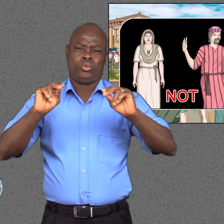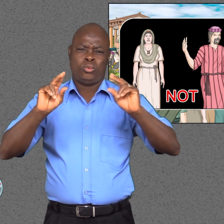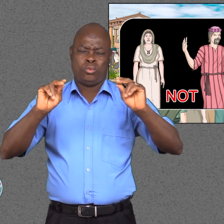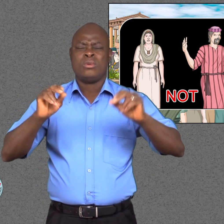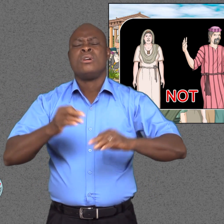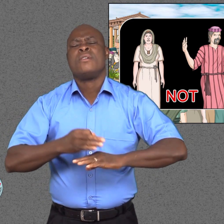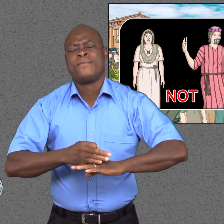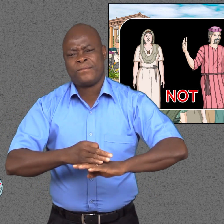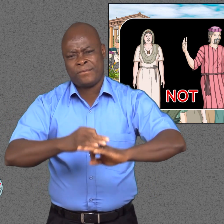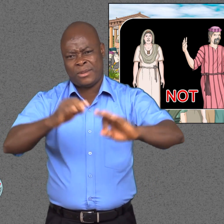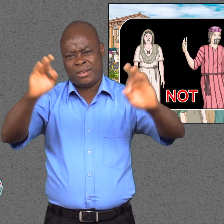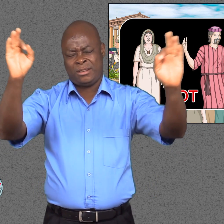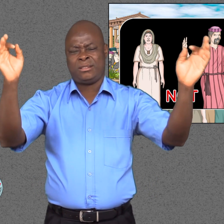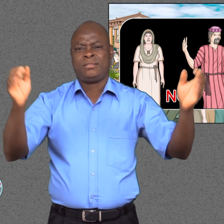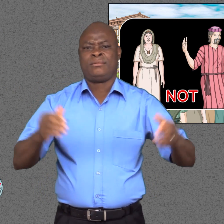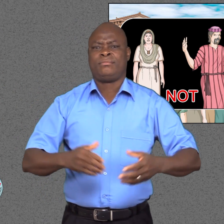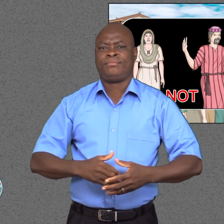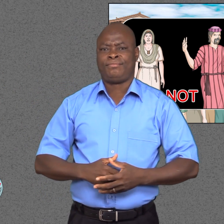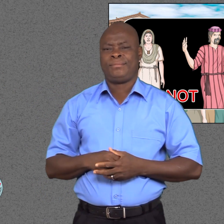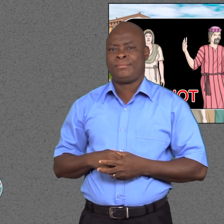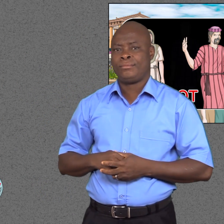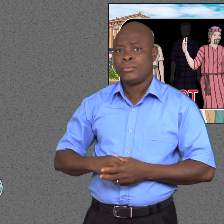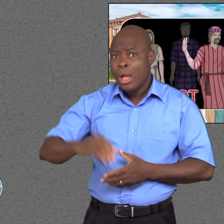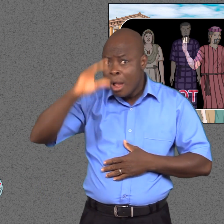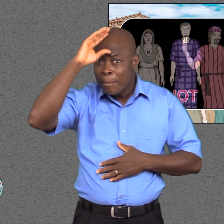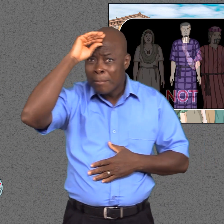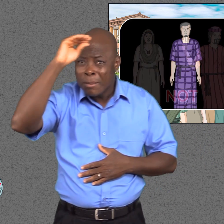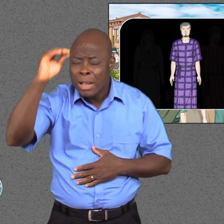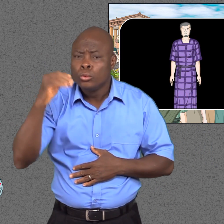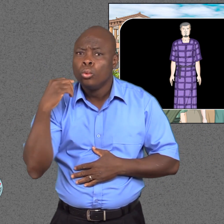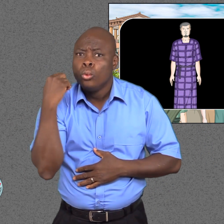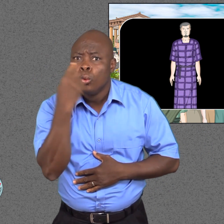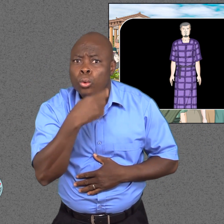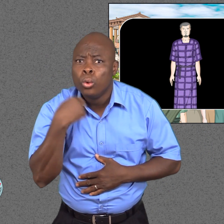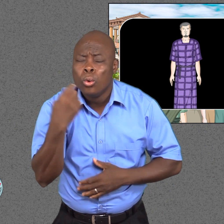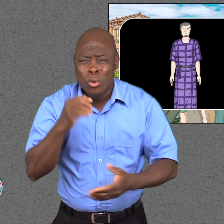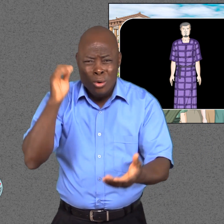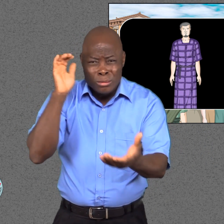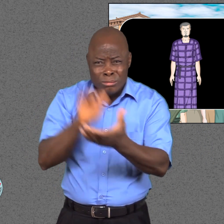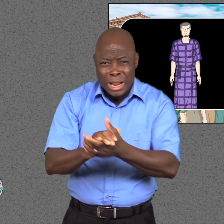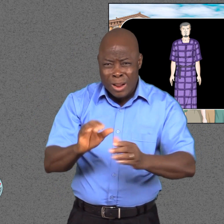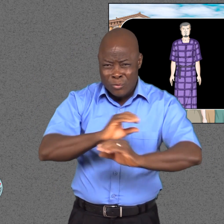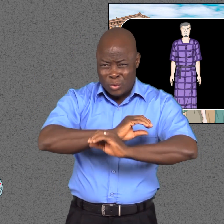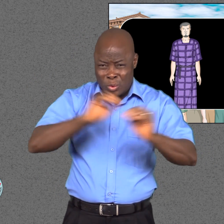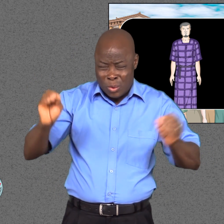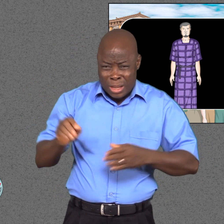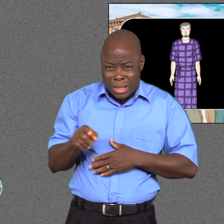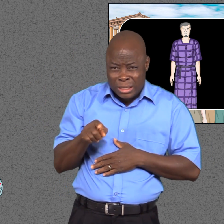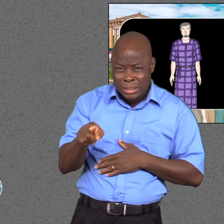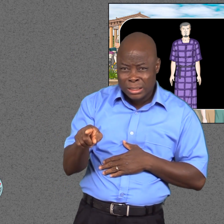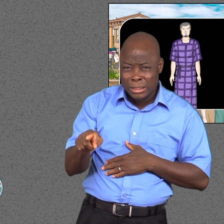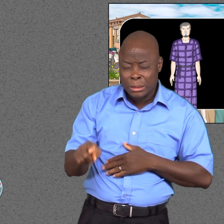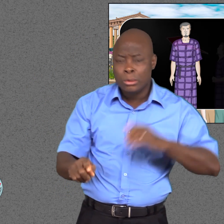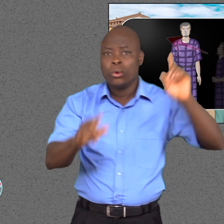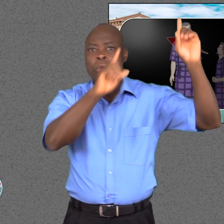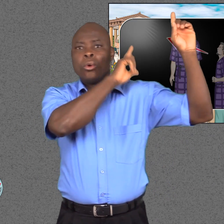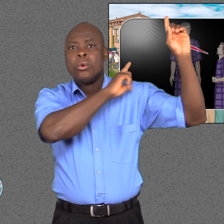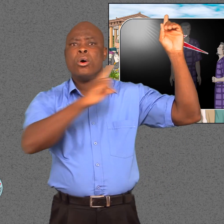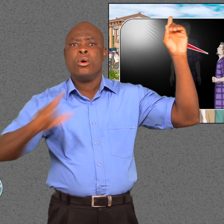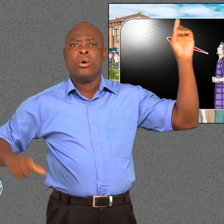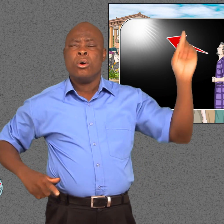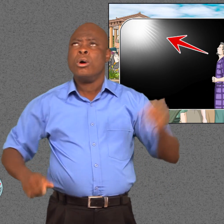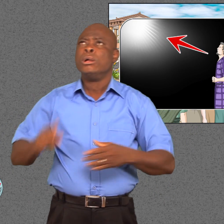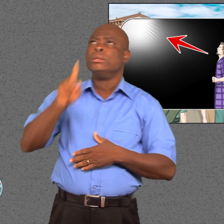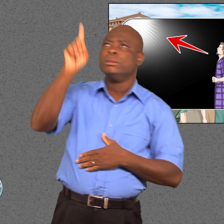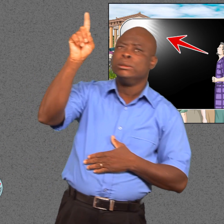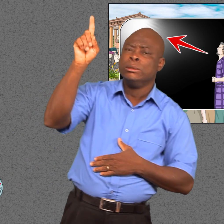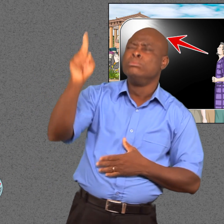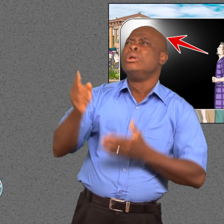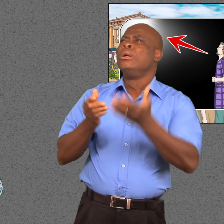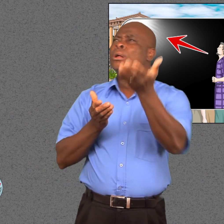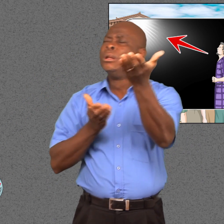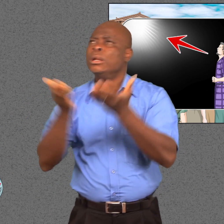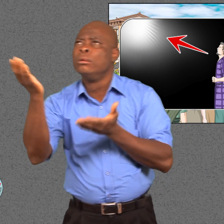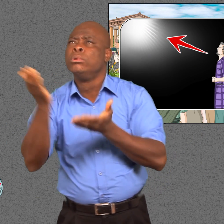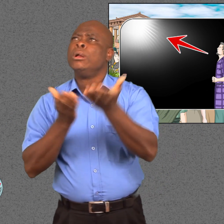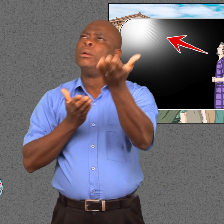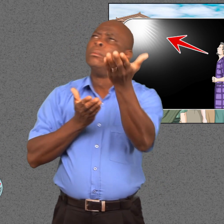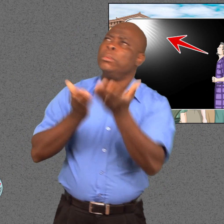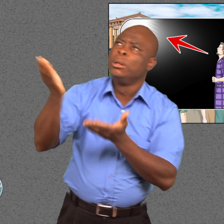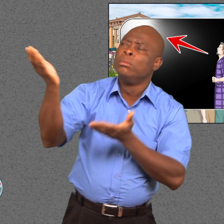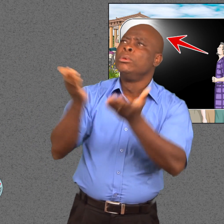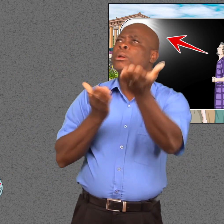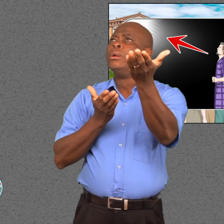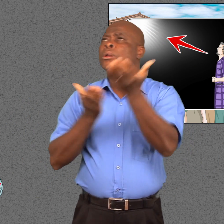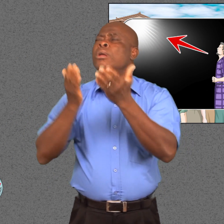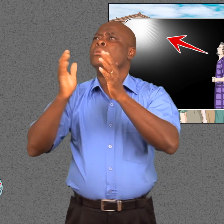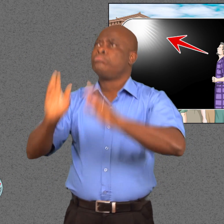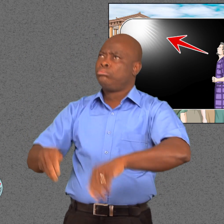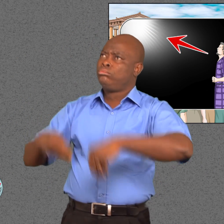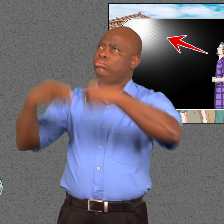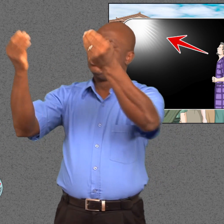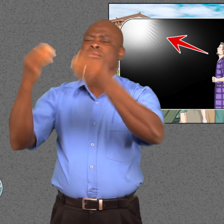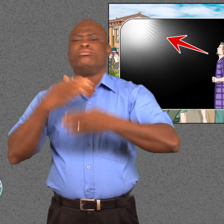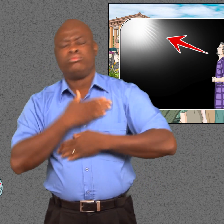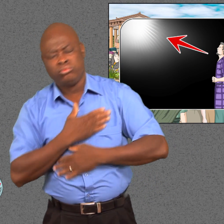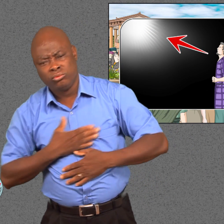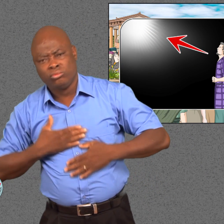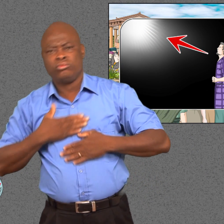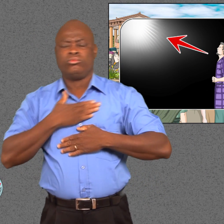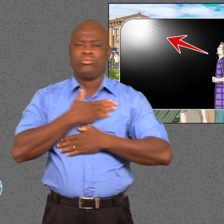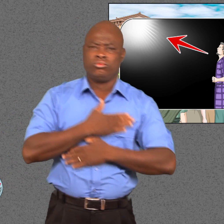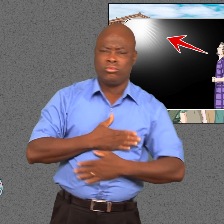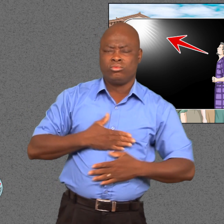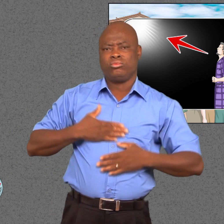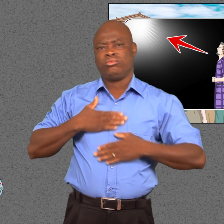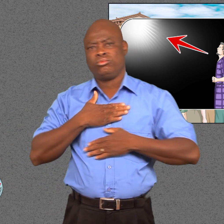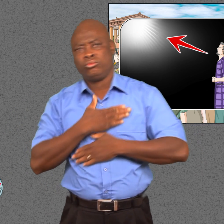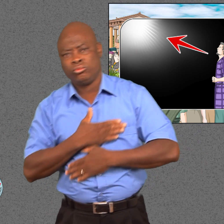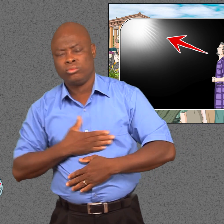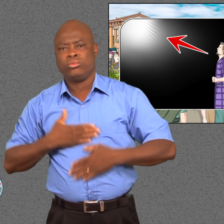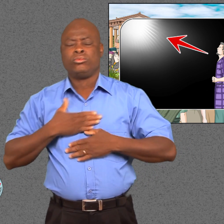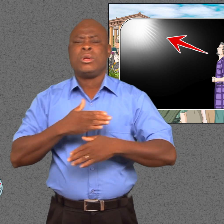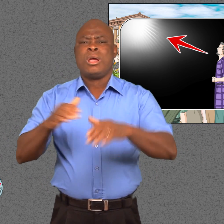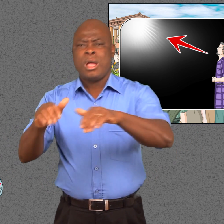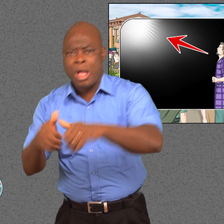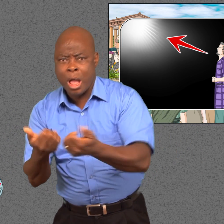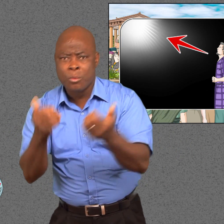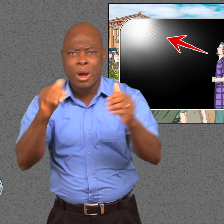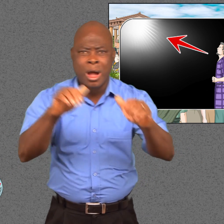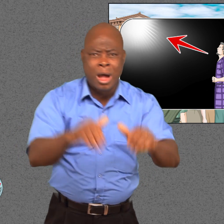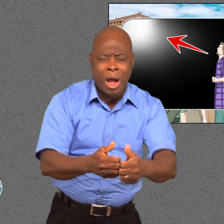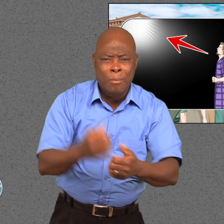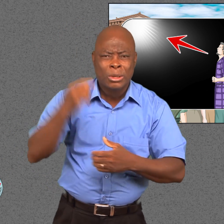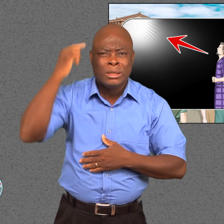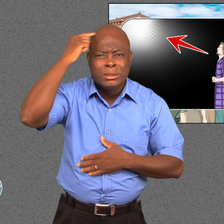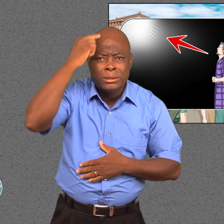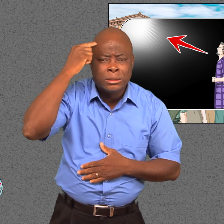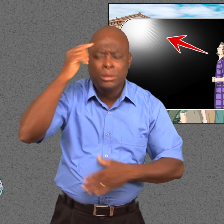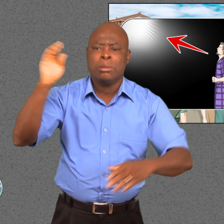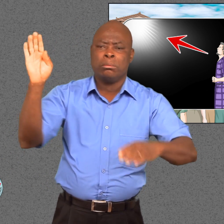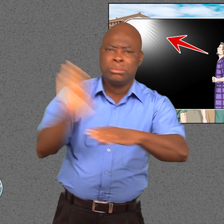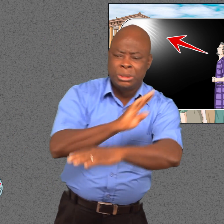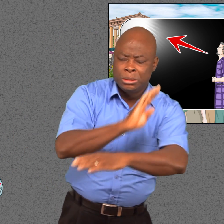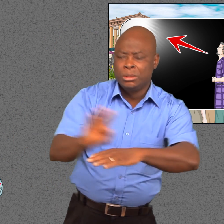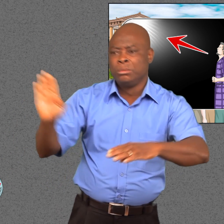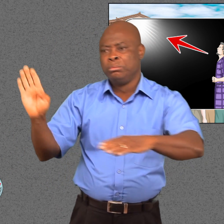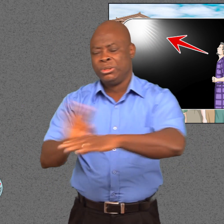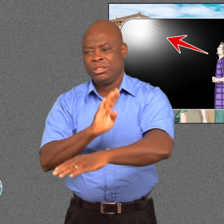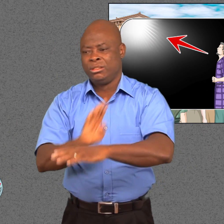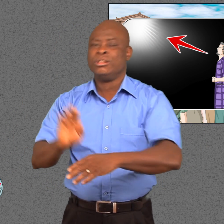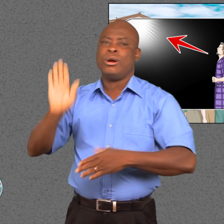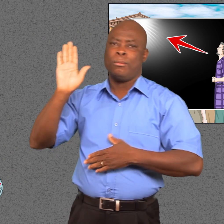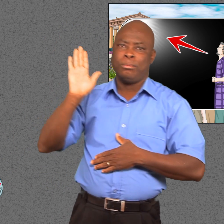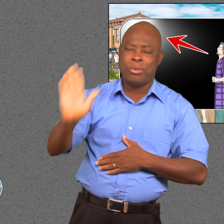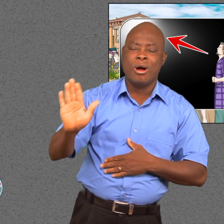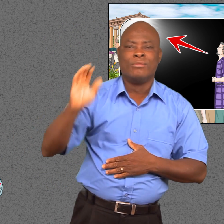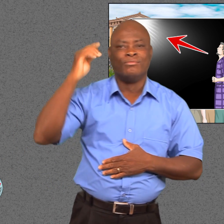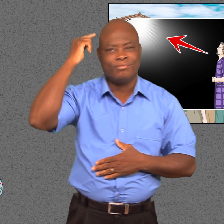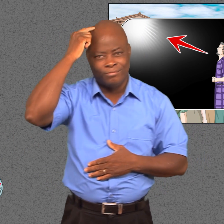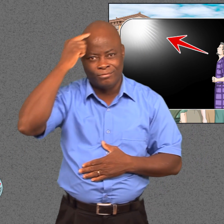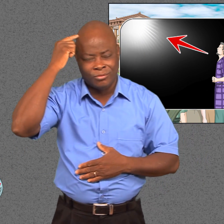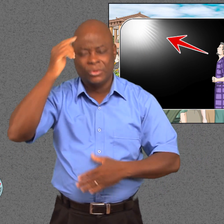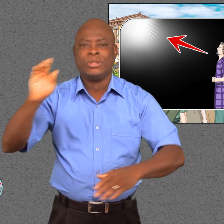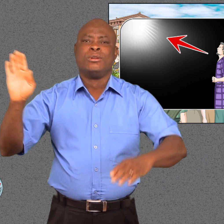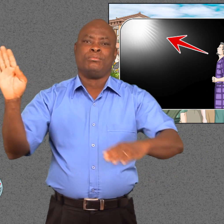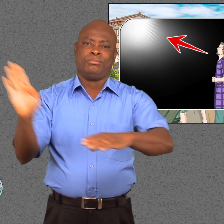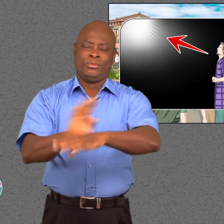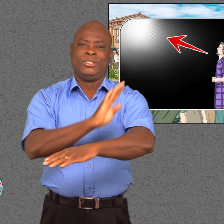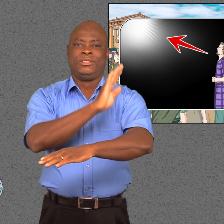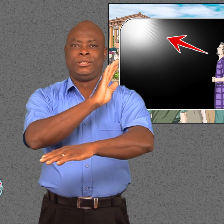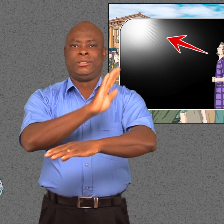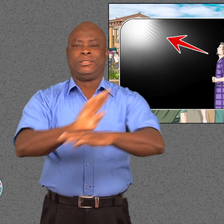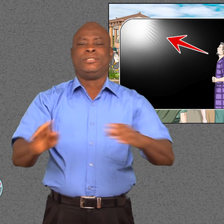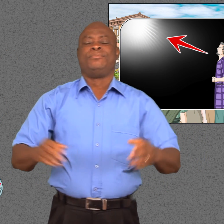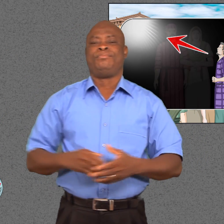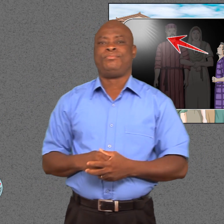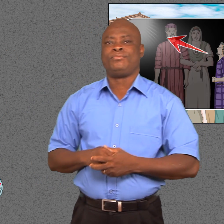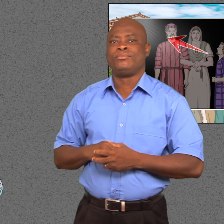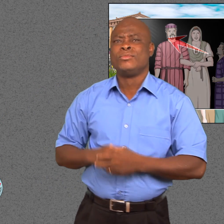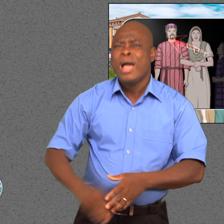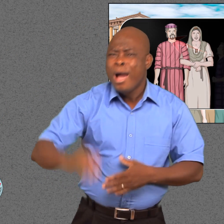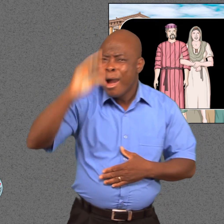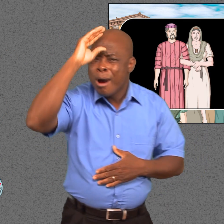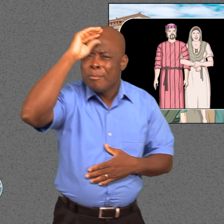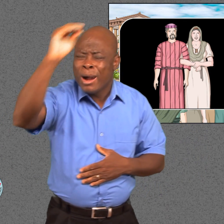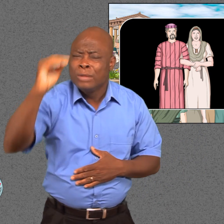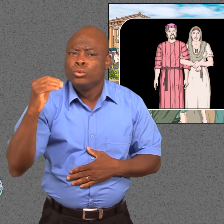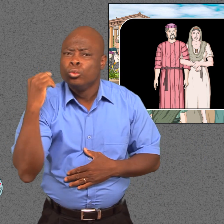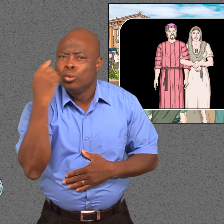The unmarried man is concerned about the work of the Lord, how he can please the Lord.